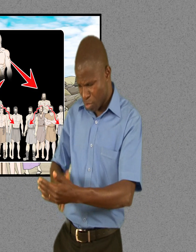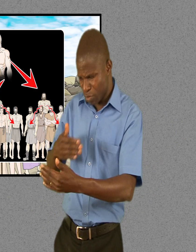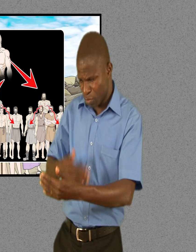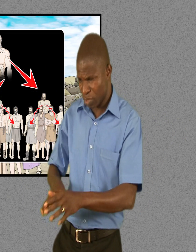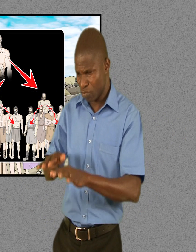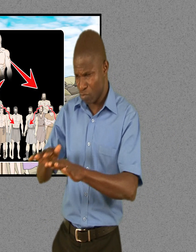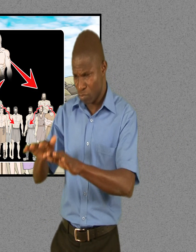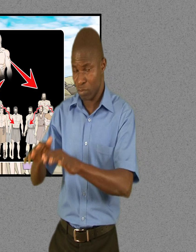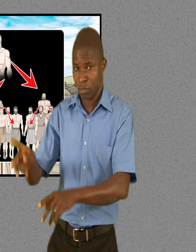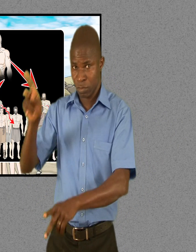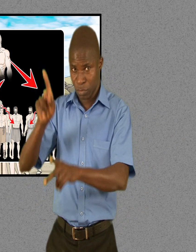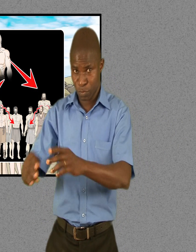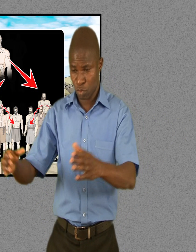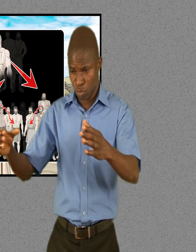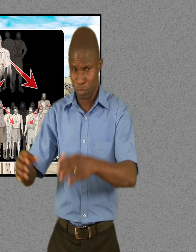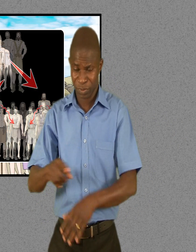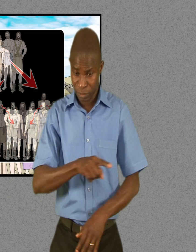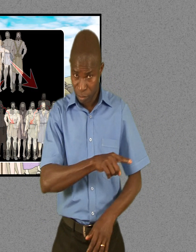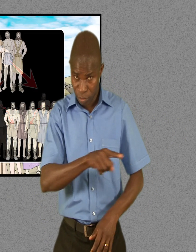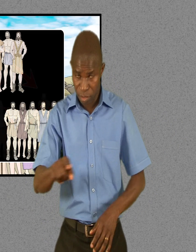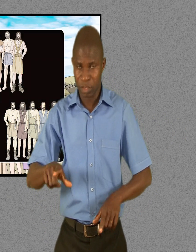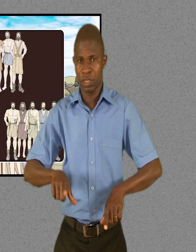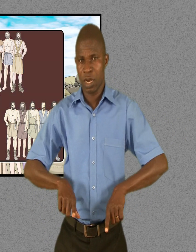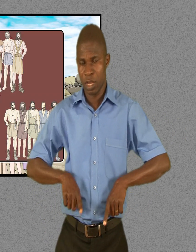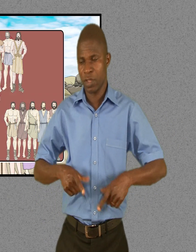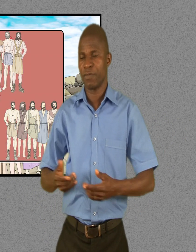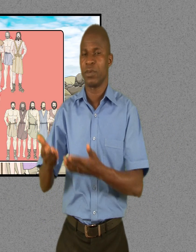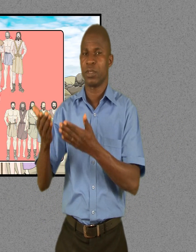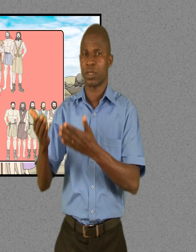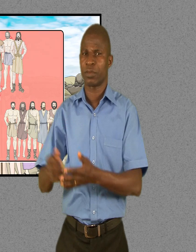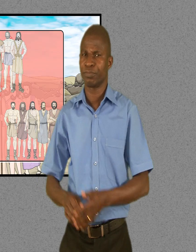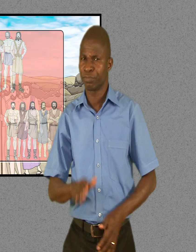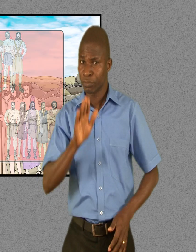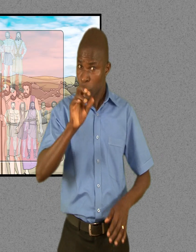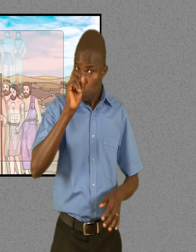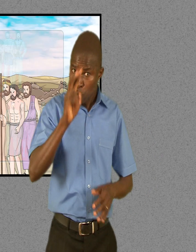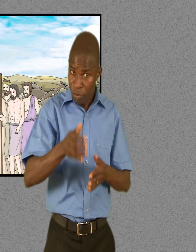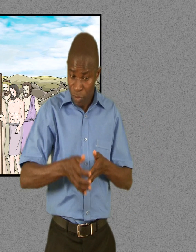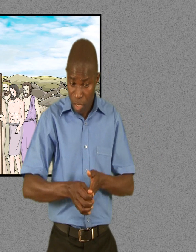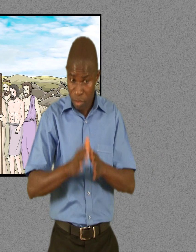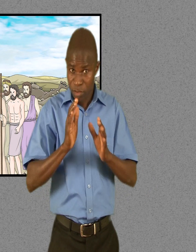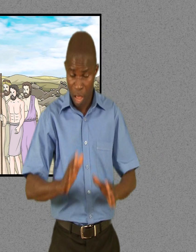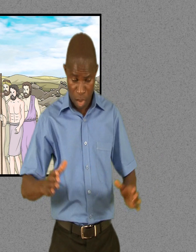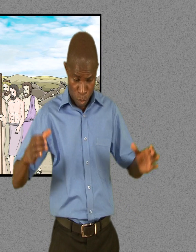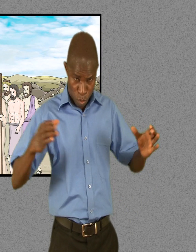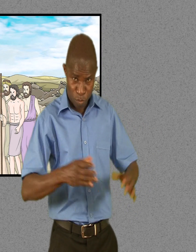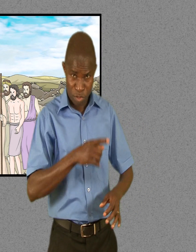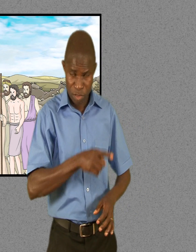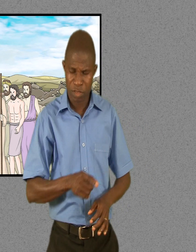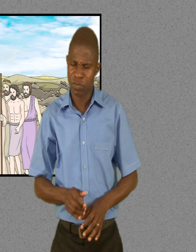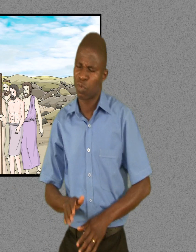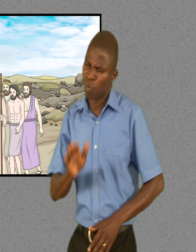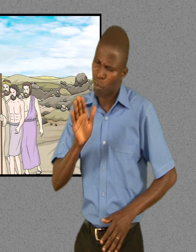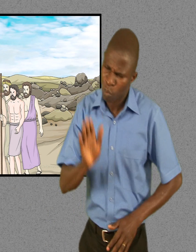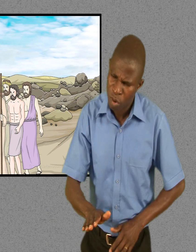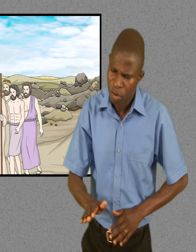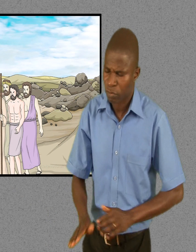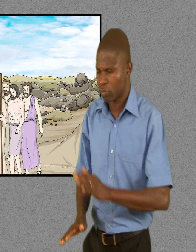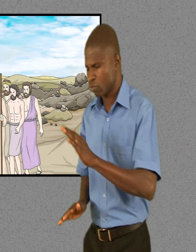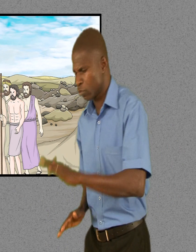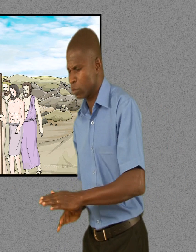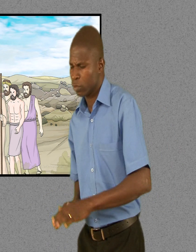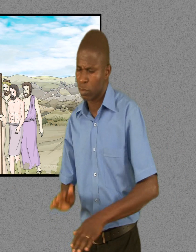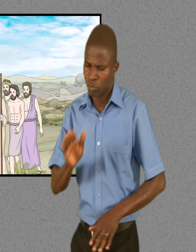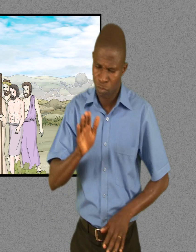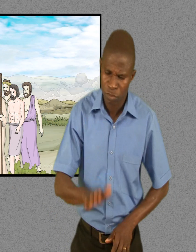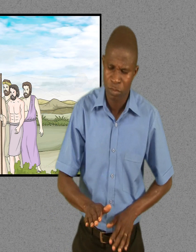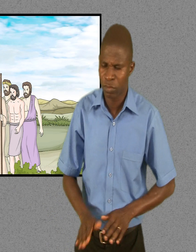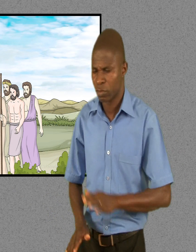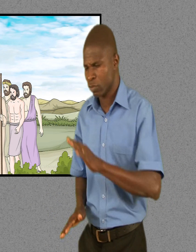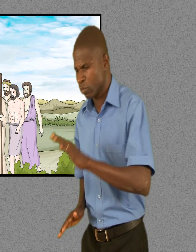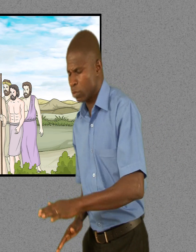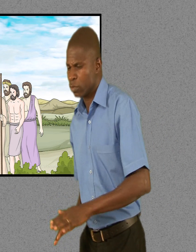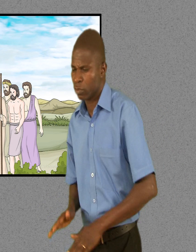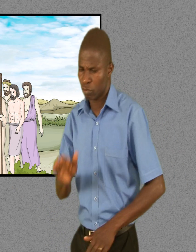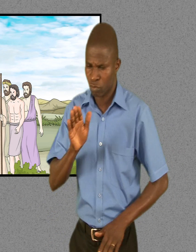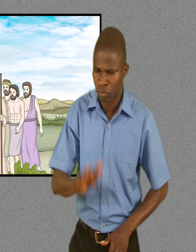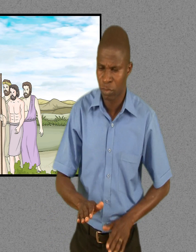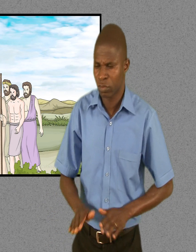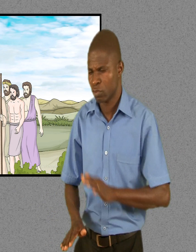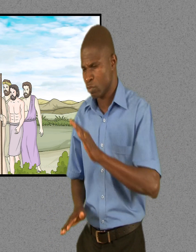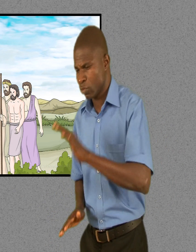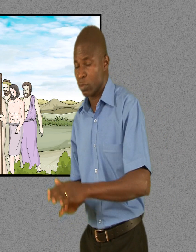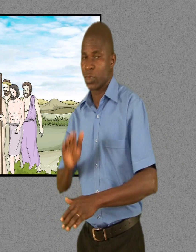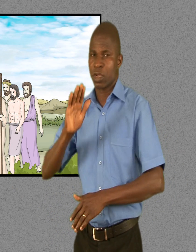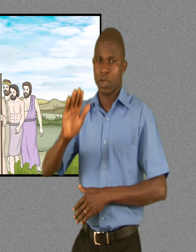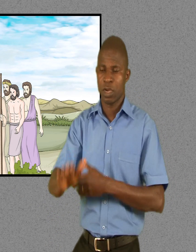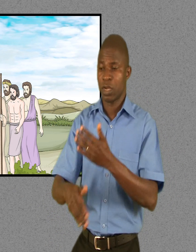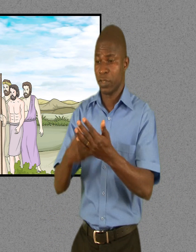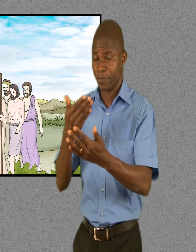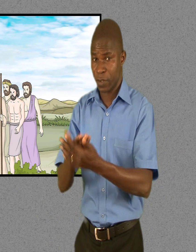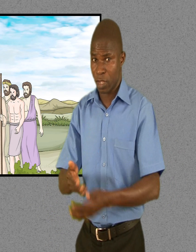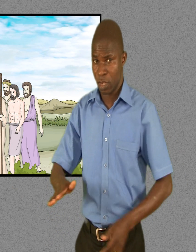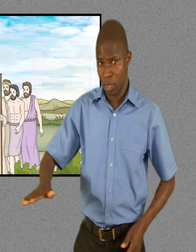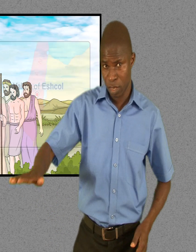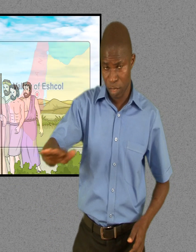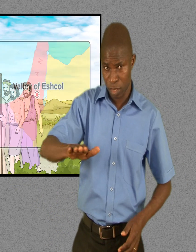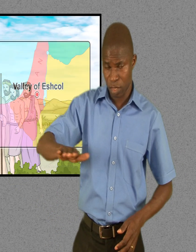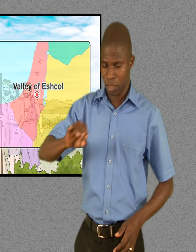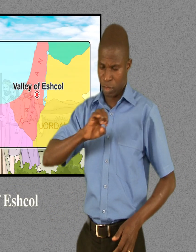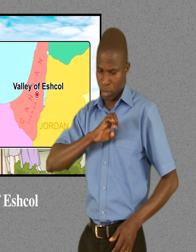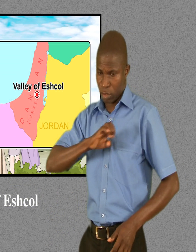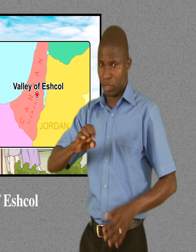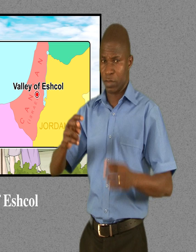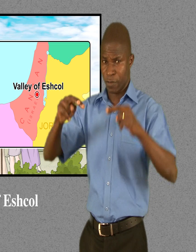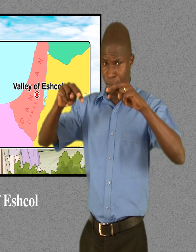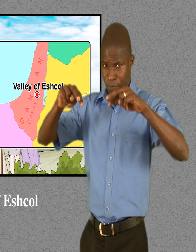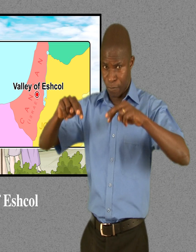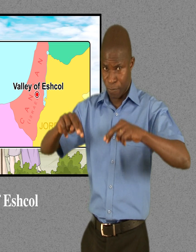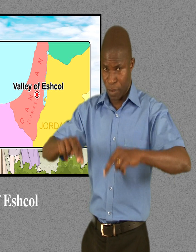It had been built seven years before Zoan in Egypt.